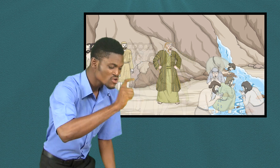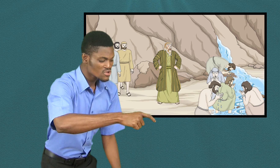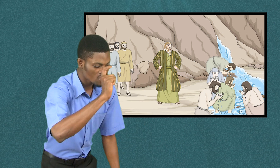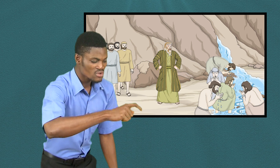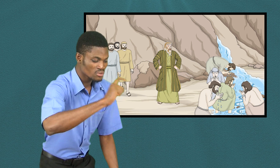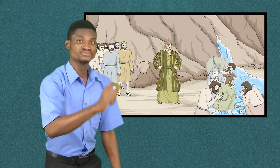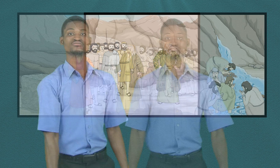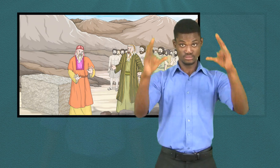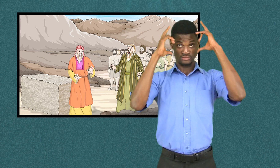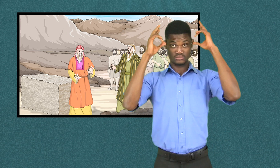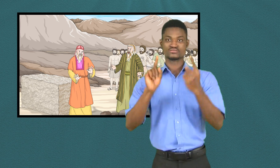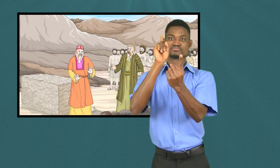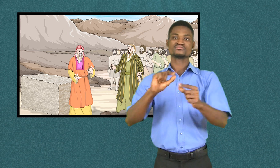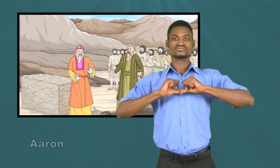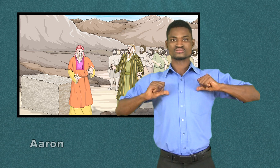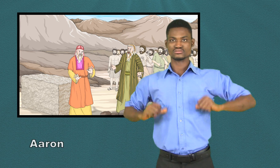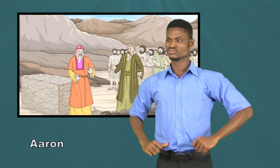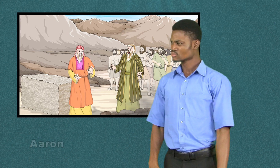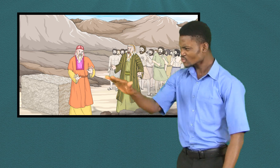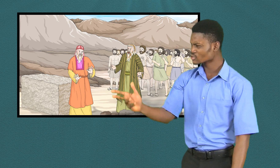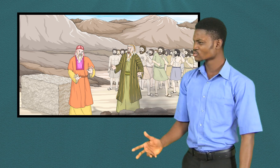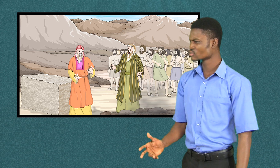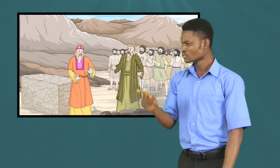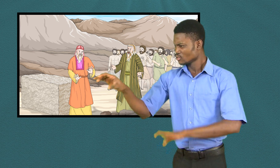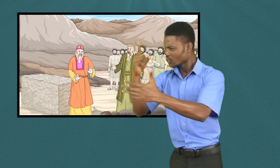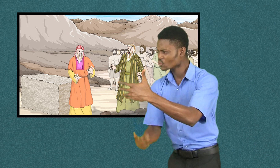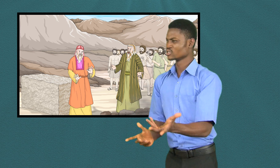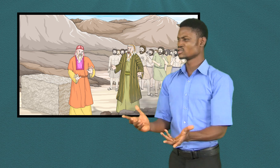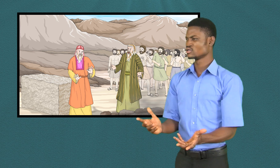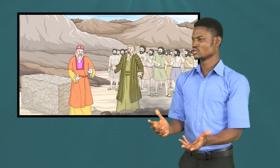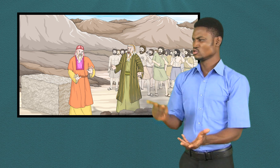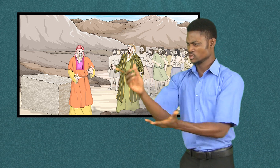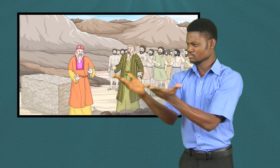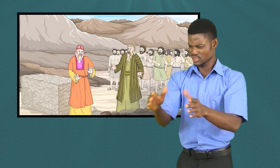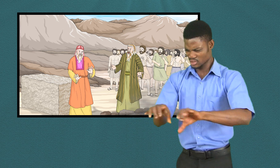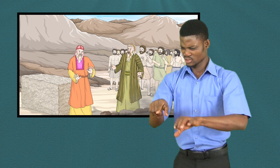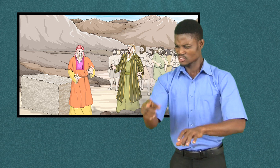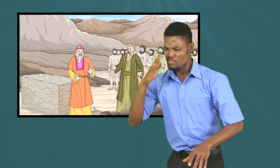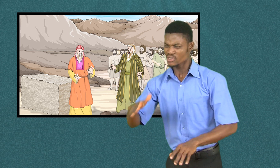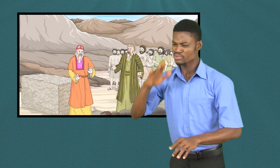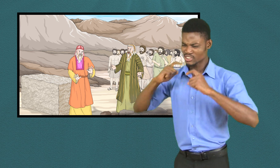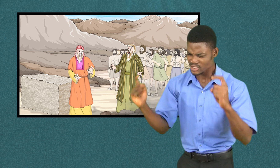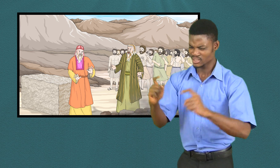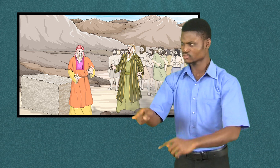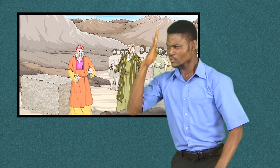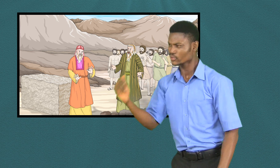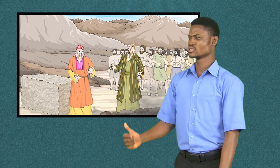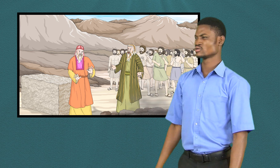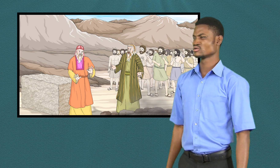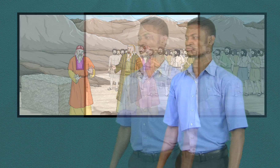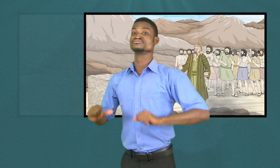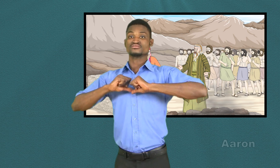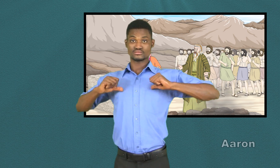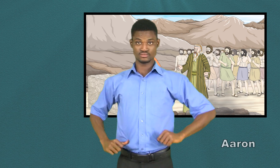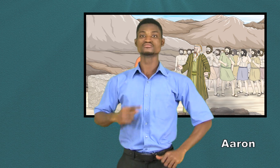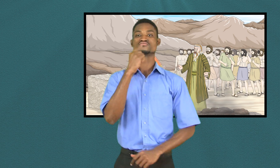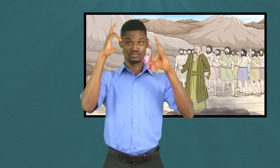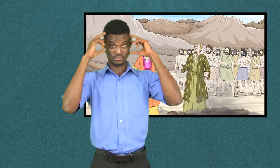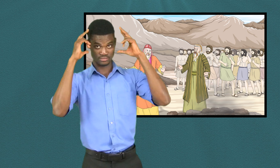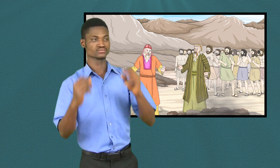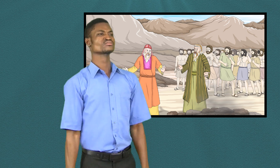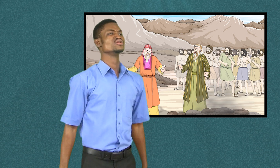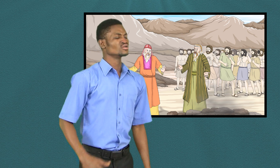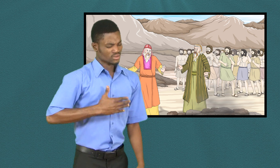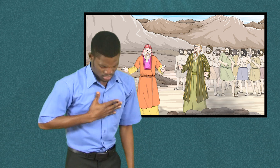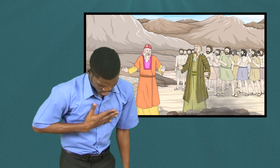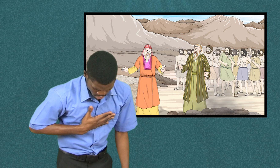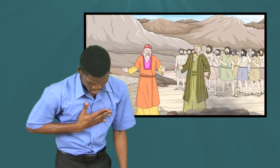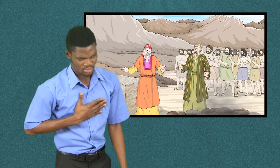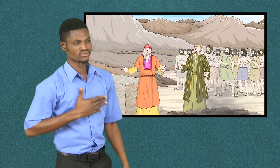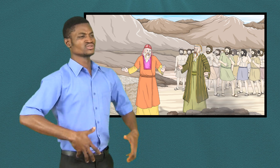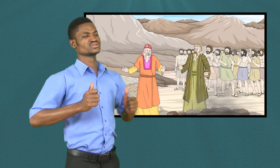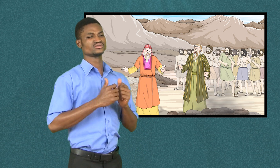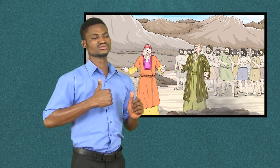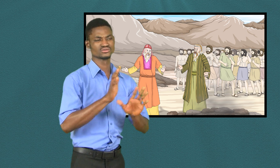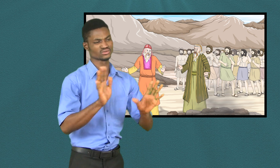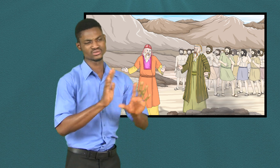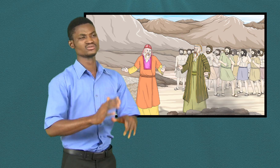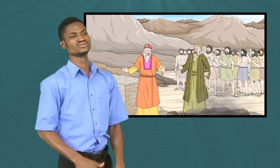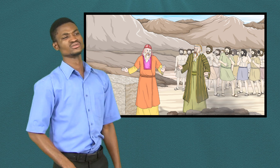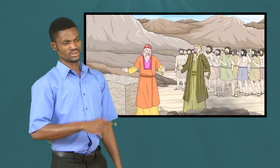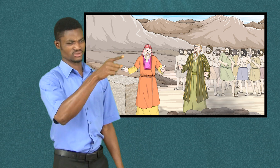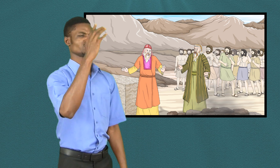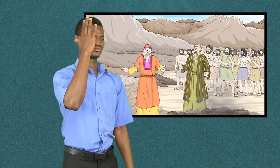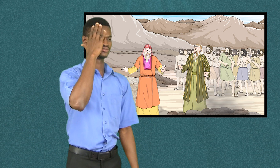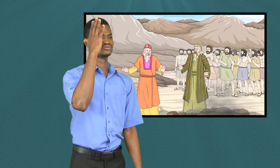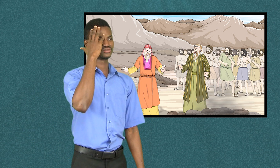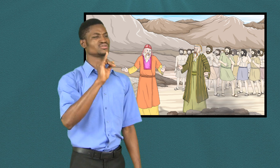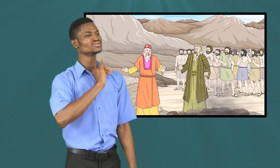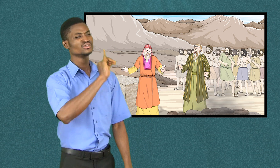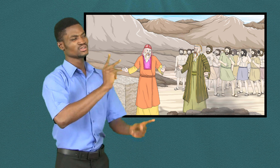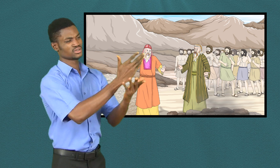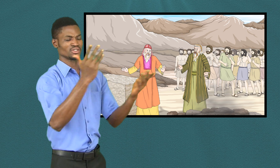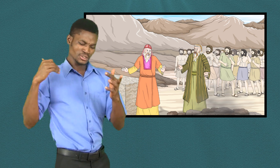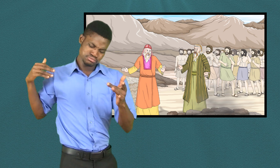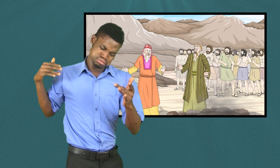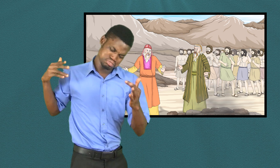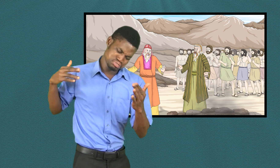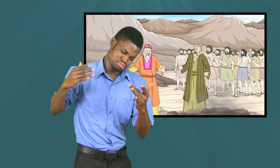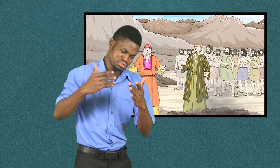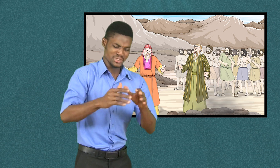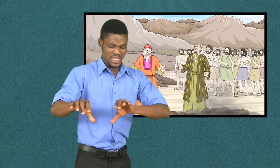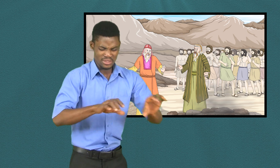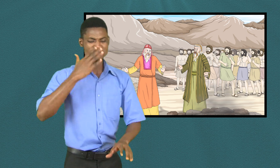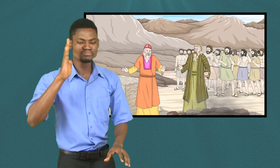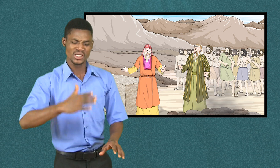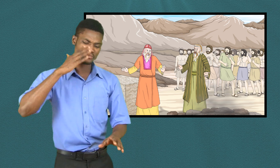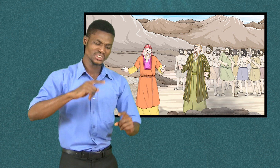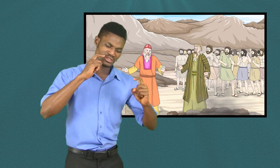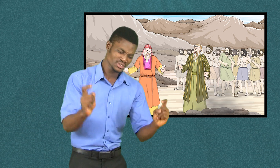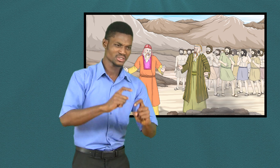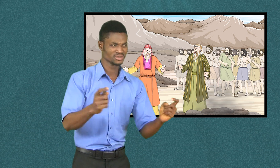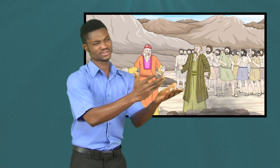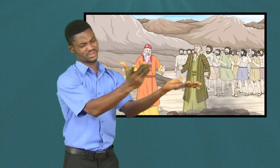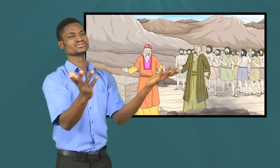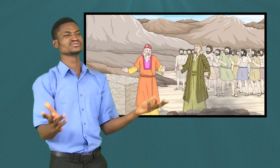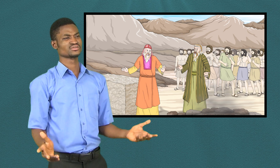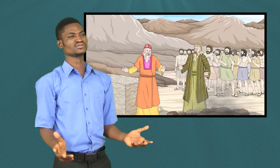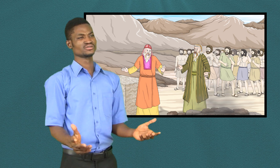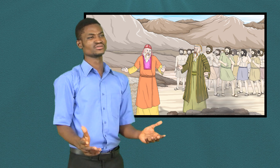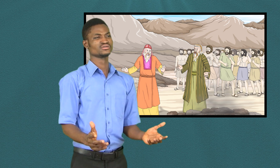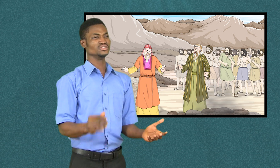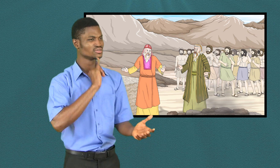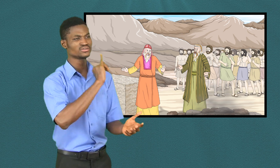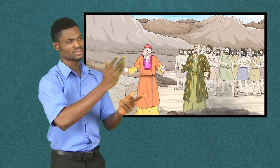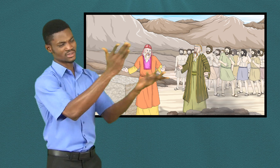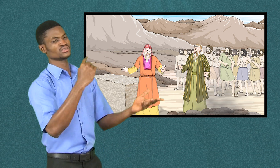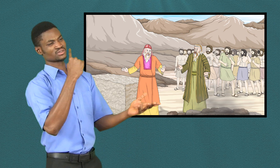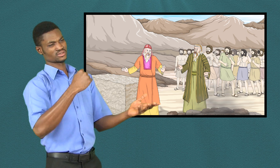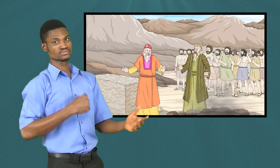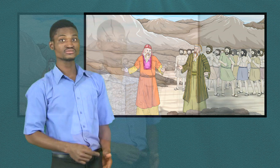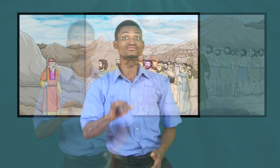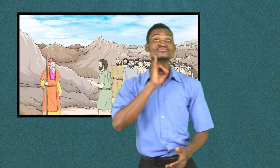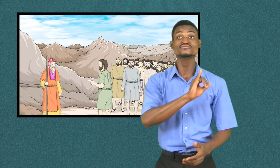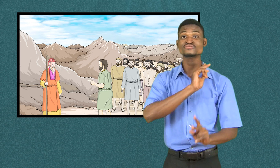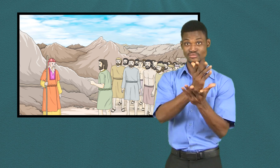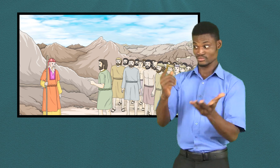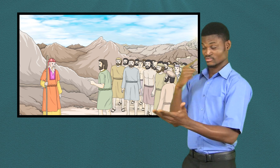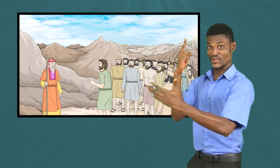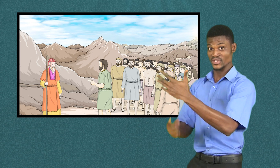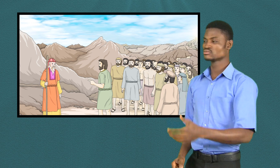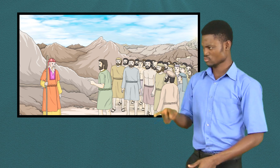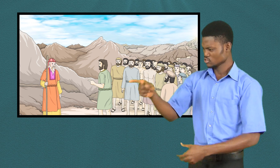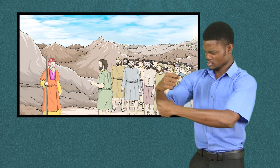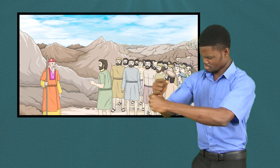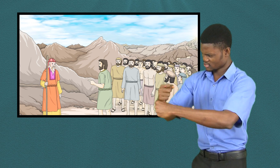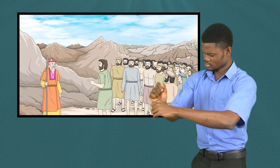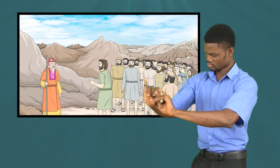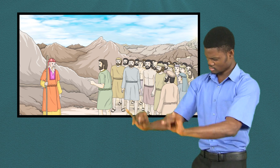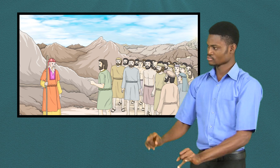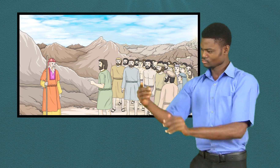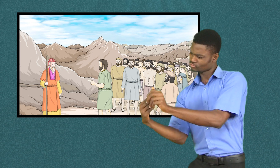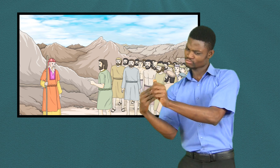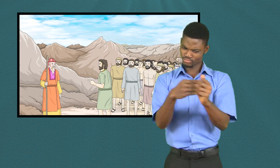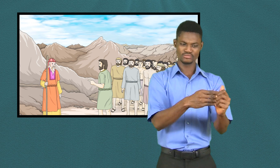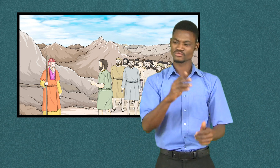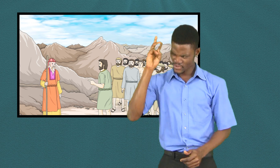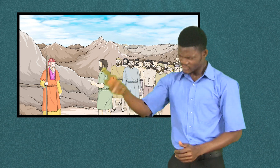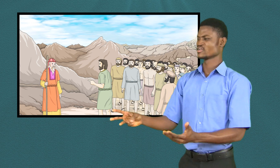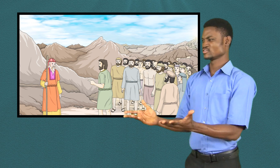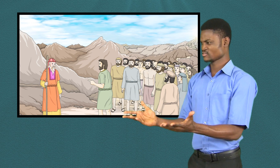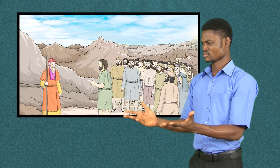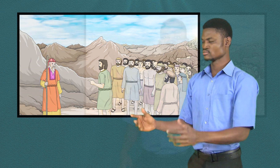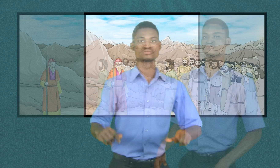“What did this people do to you,” Moses asked Aaron, “that you have led them into so great a sin?” “Do not be enraged, my lord,” Aaron replied. “You yourself know that the people are intent on evil. They told me, ‘Make us gods who will go before us.